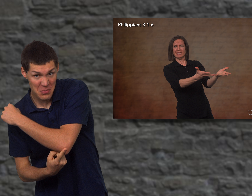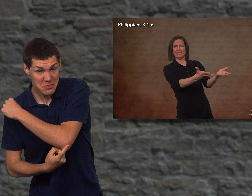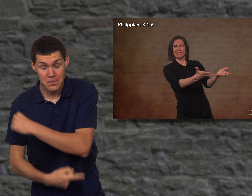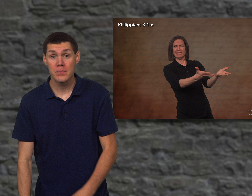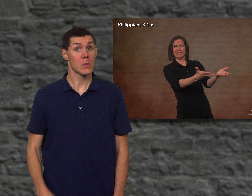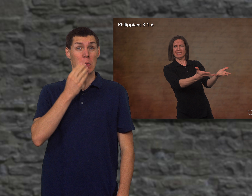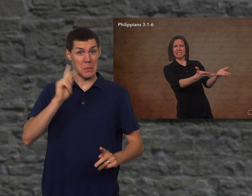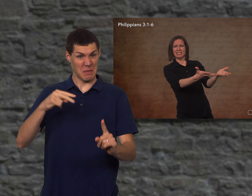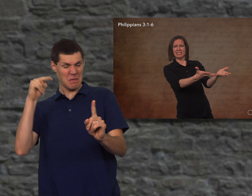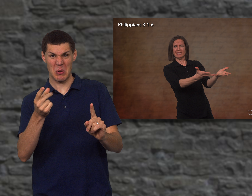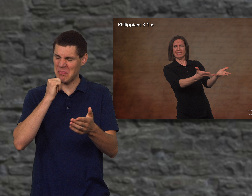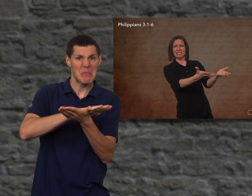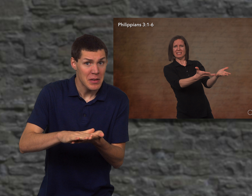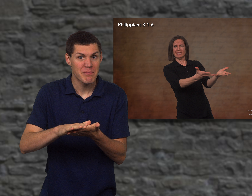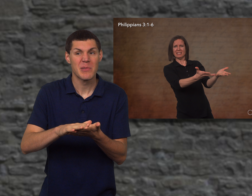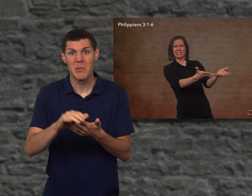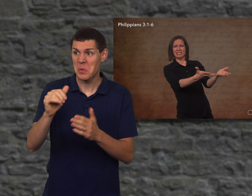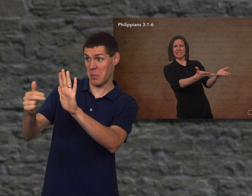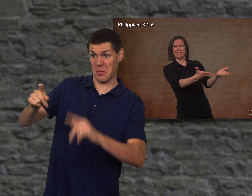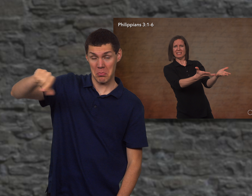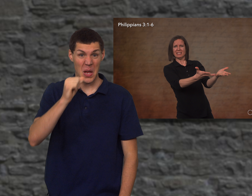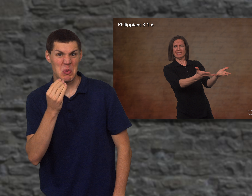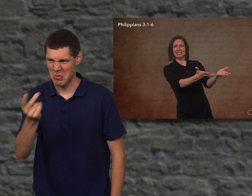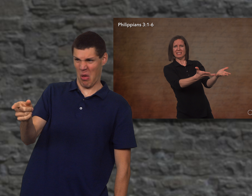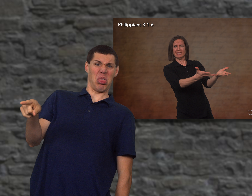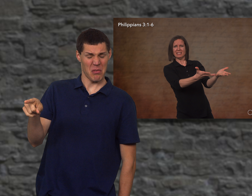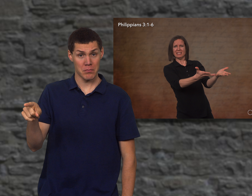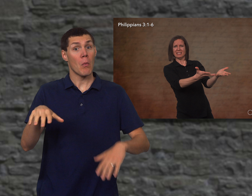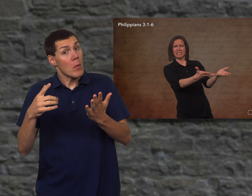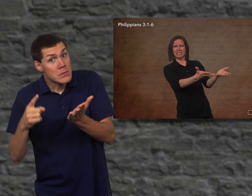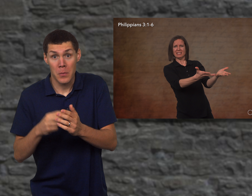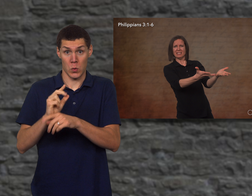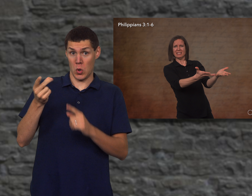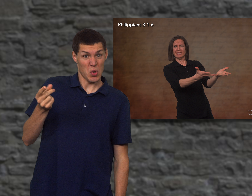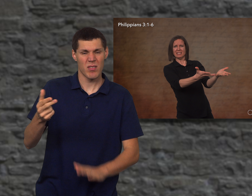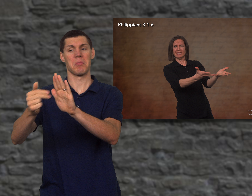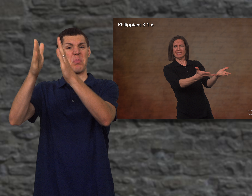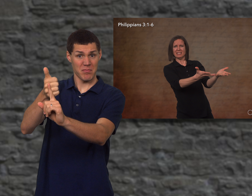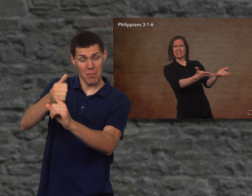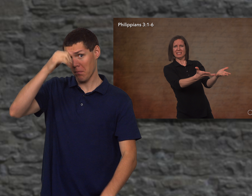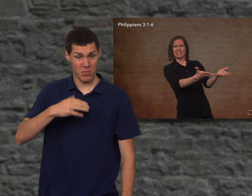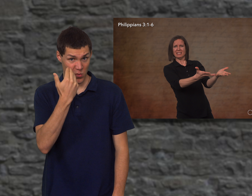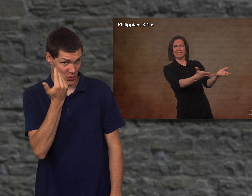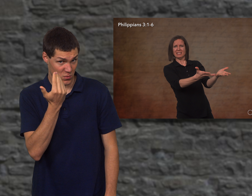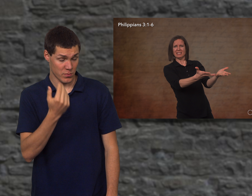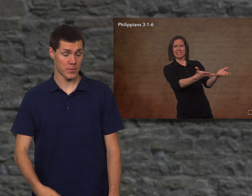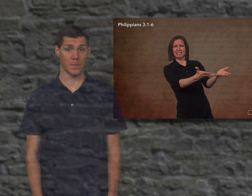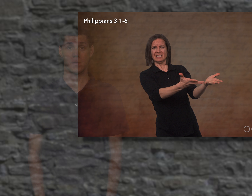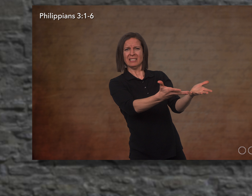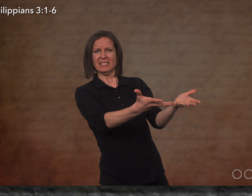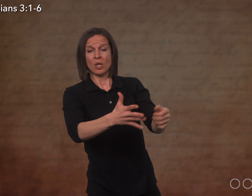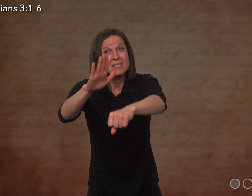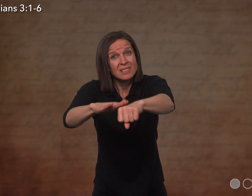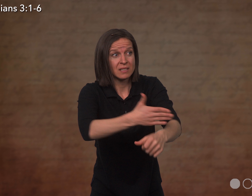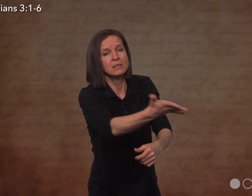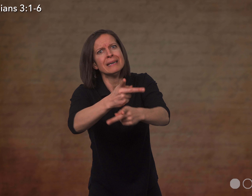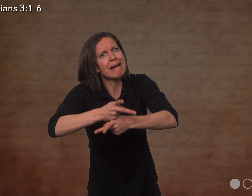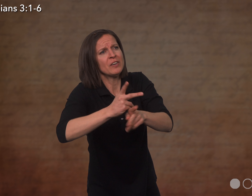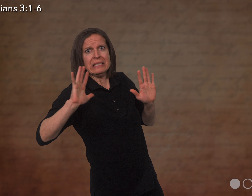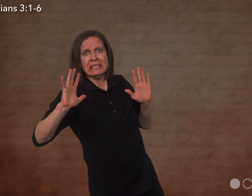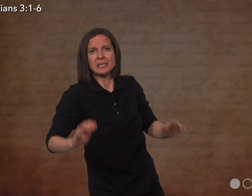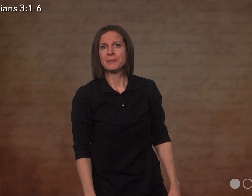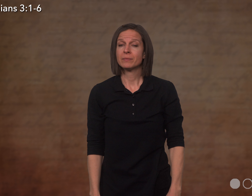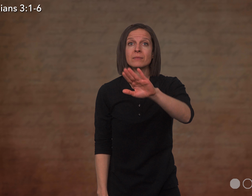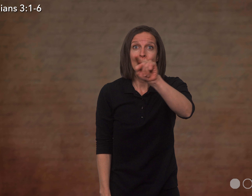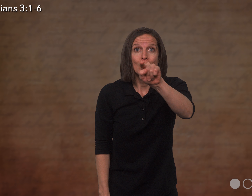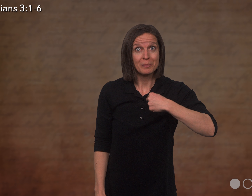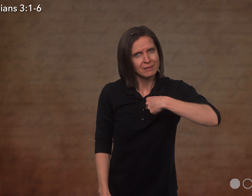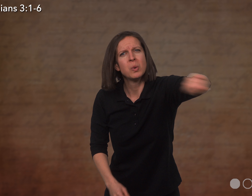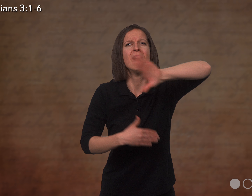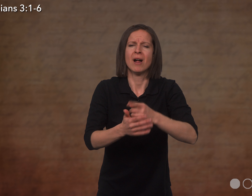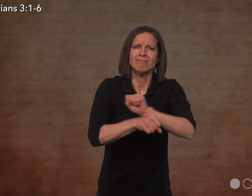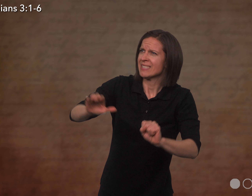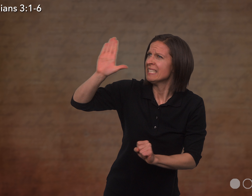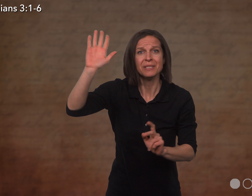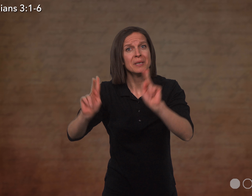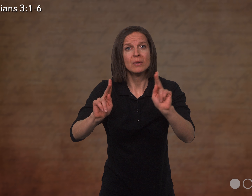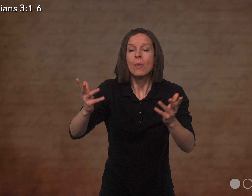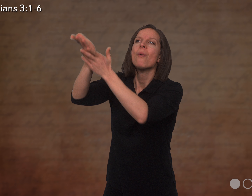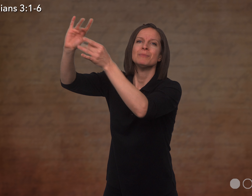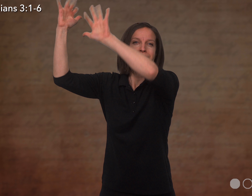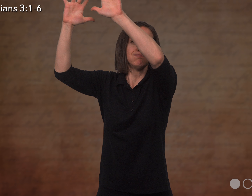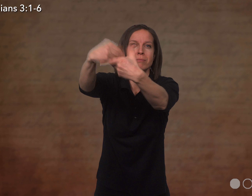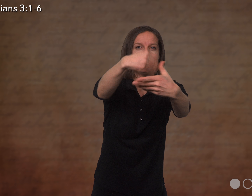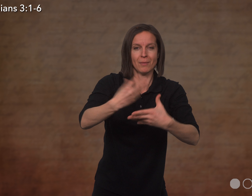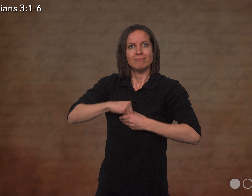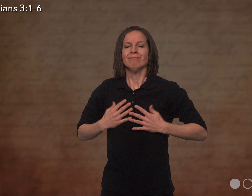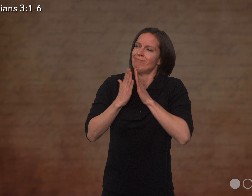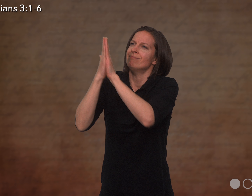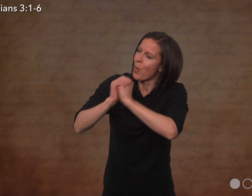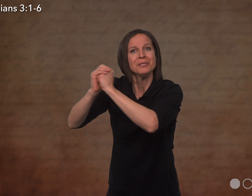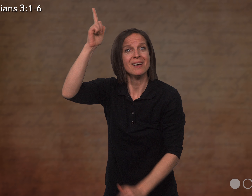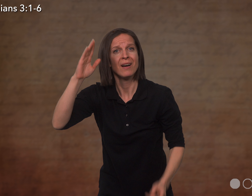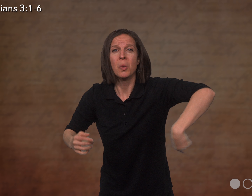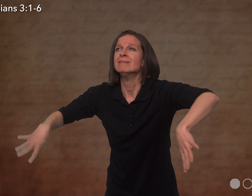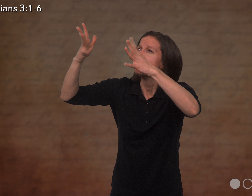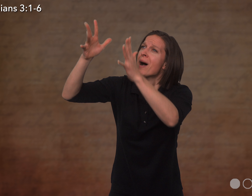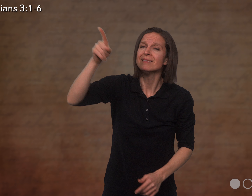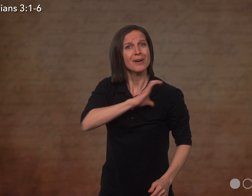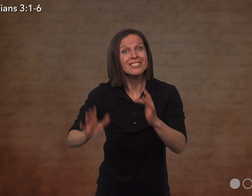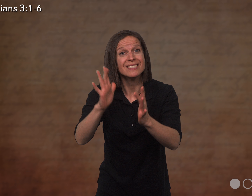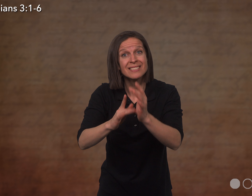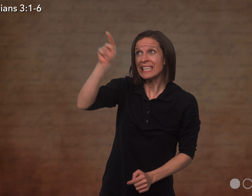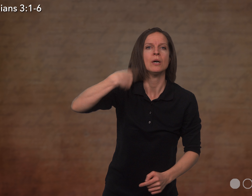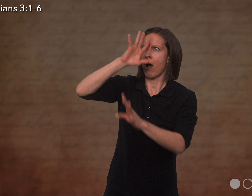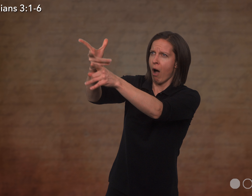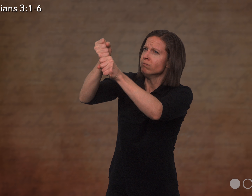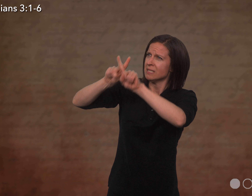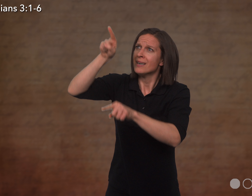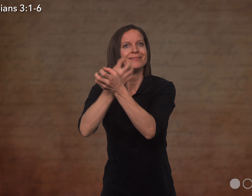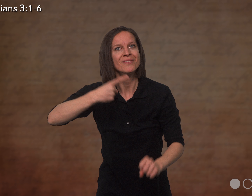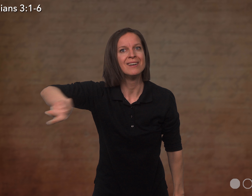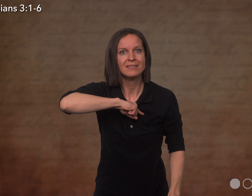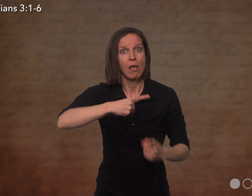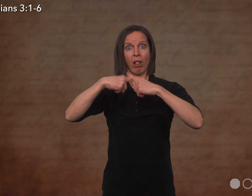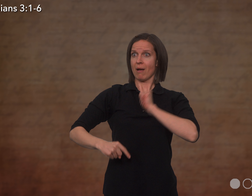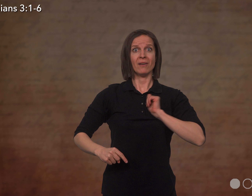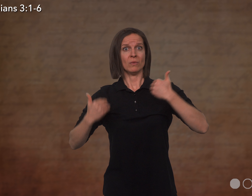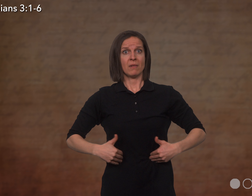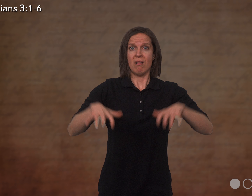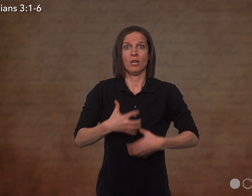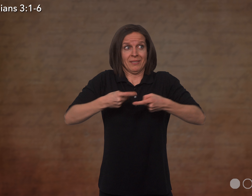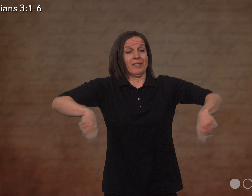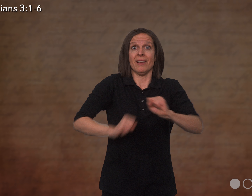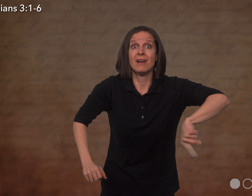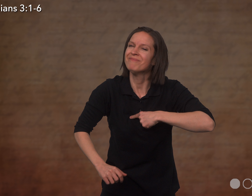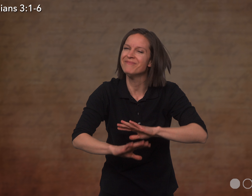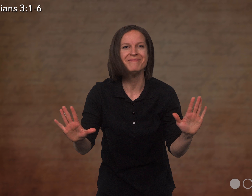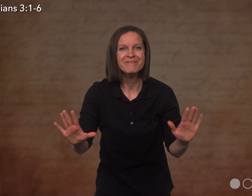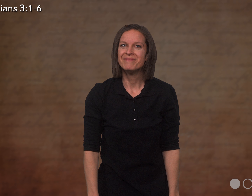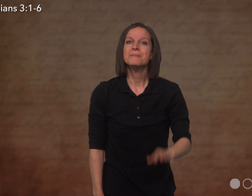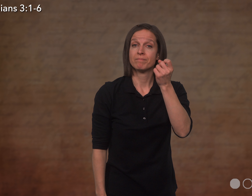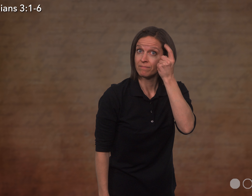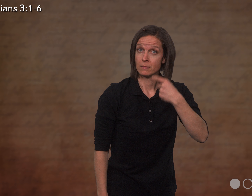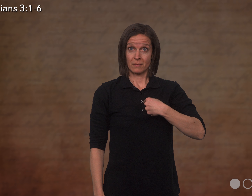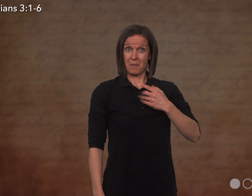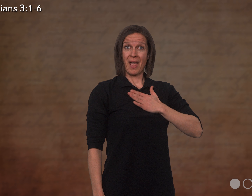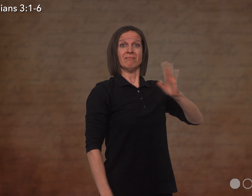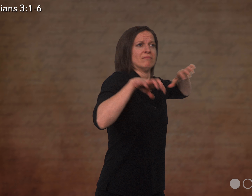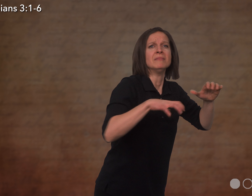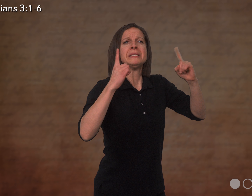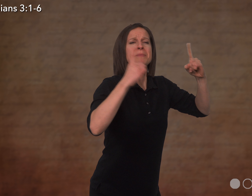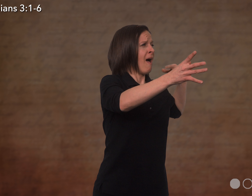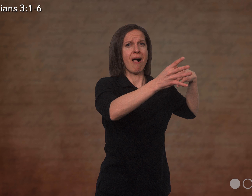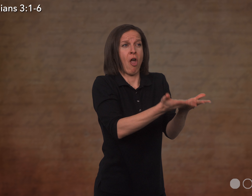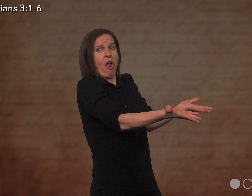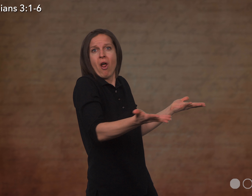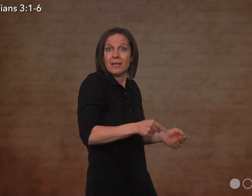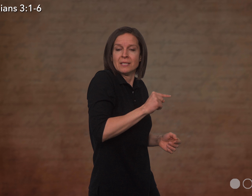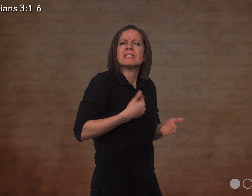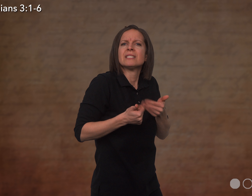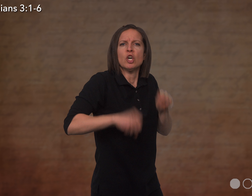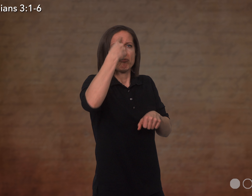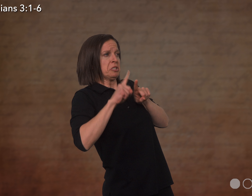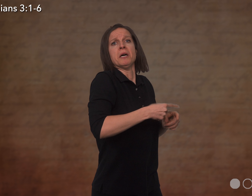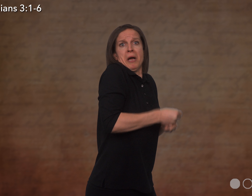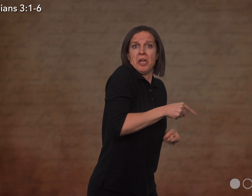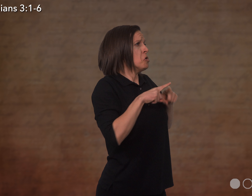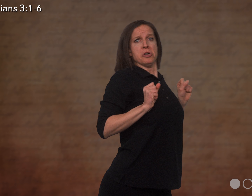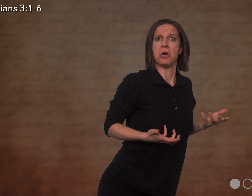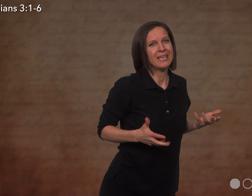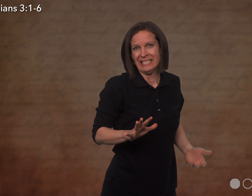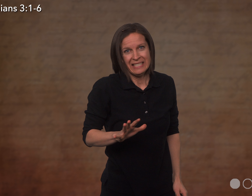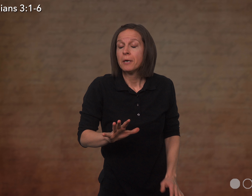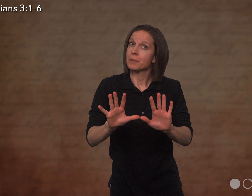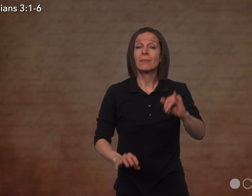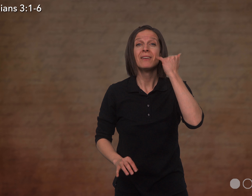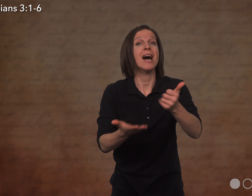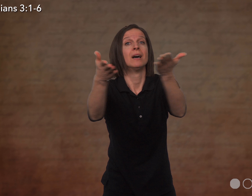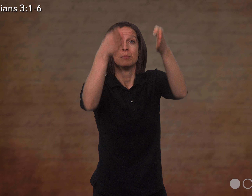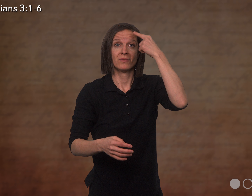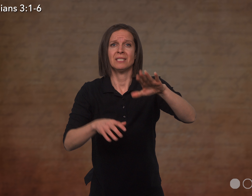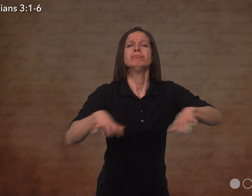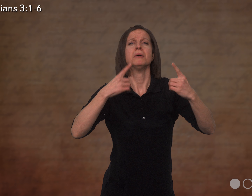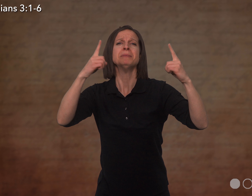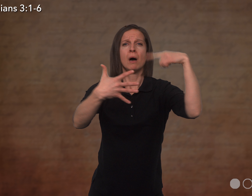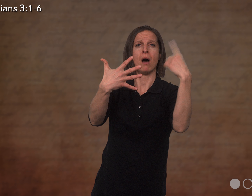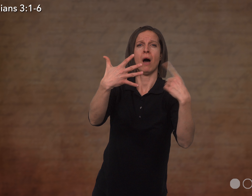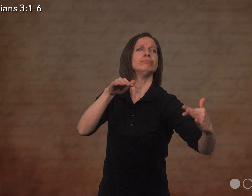For it is we who are the circumcision, we who worship by the Spirit of God, who glory in Christ Jesus, and who put no confidence in the flesh— though I myself could have such confidence.